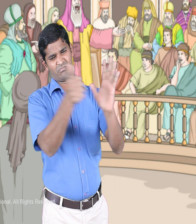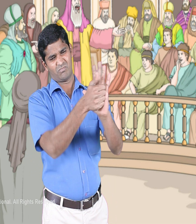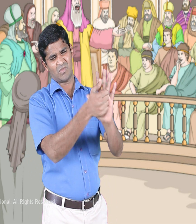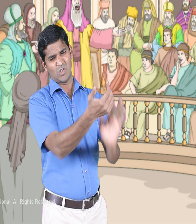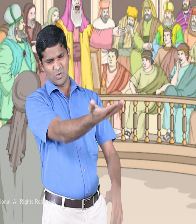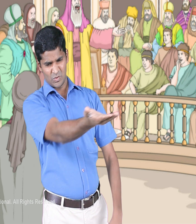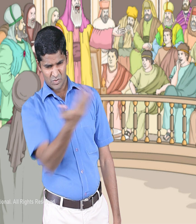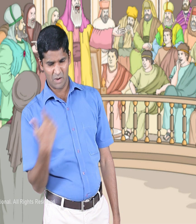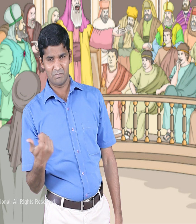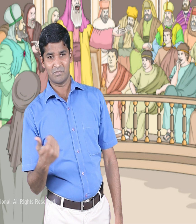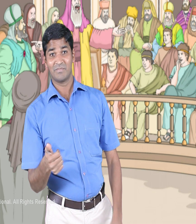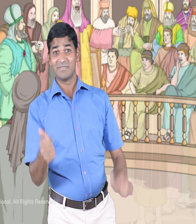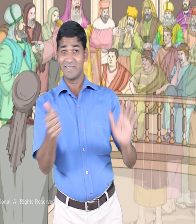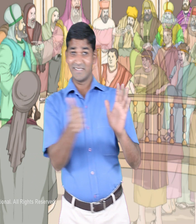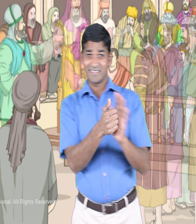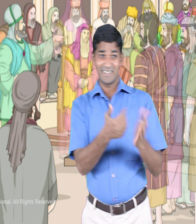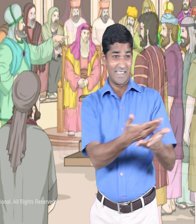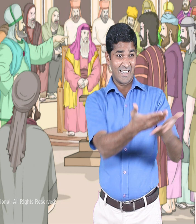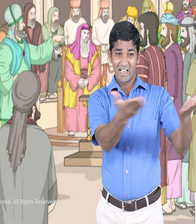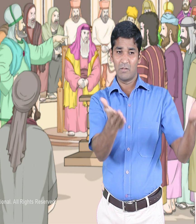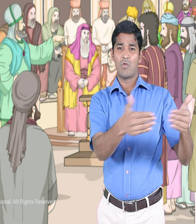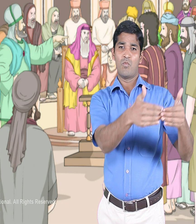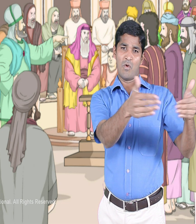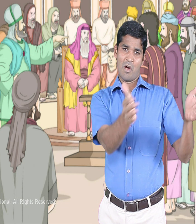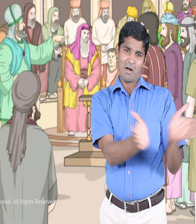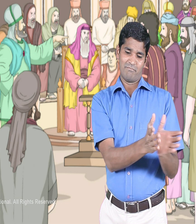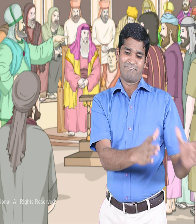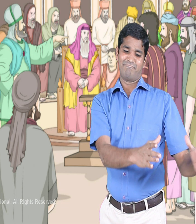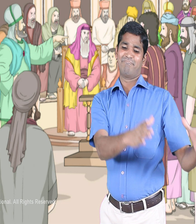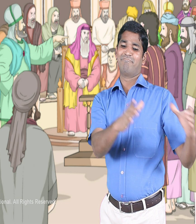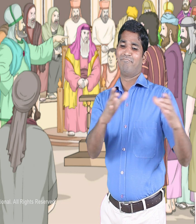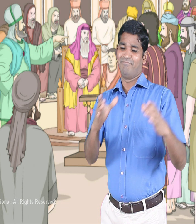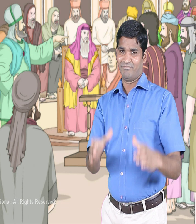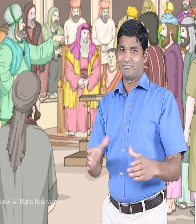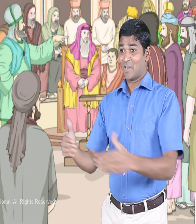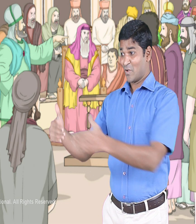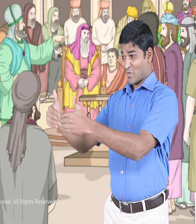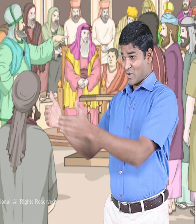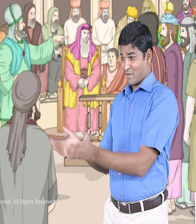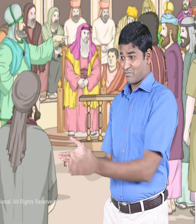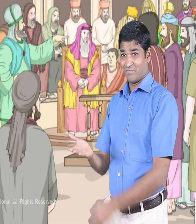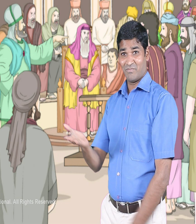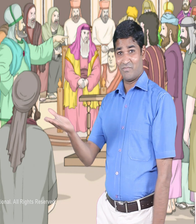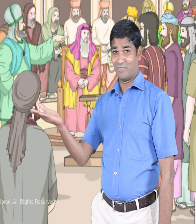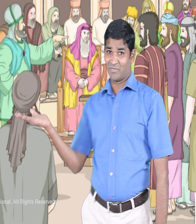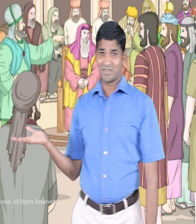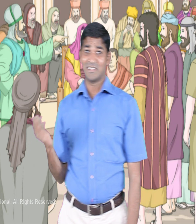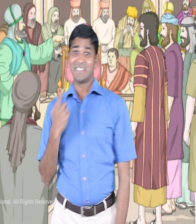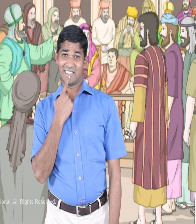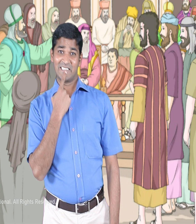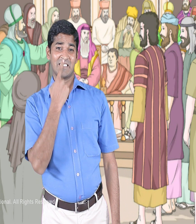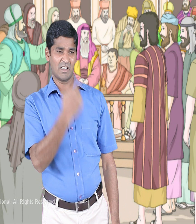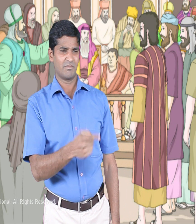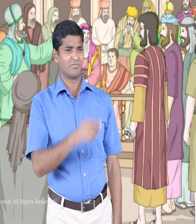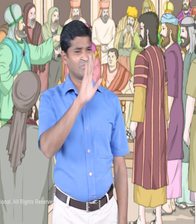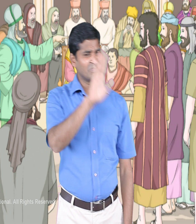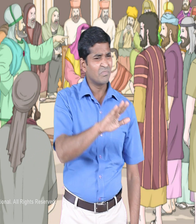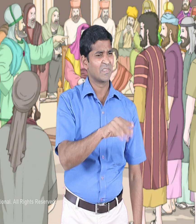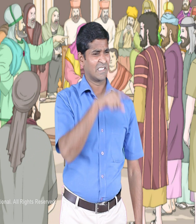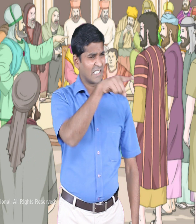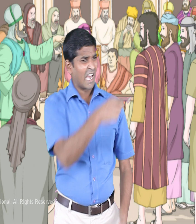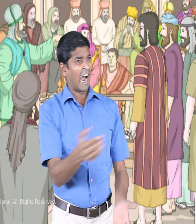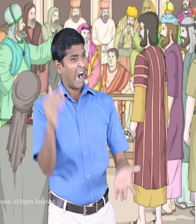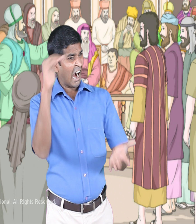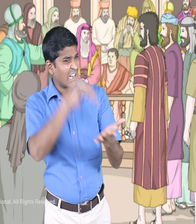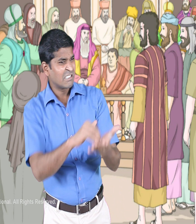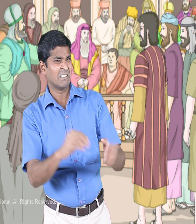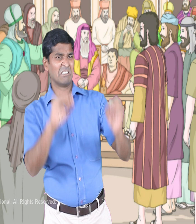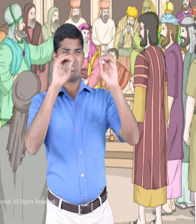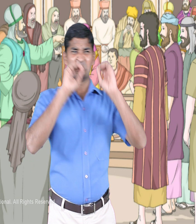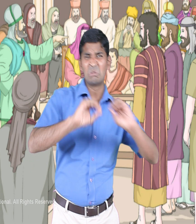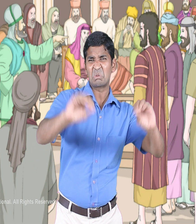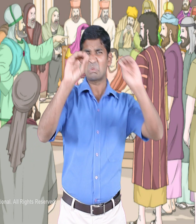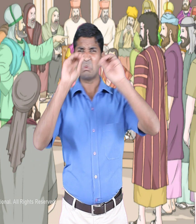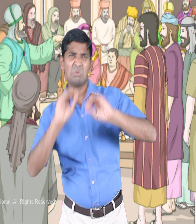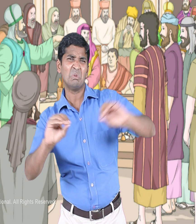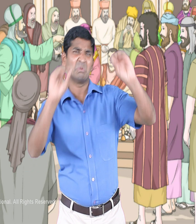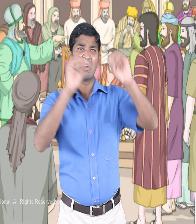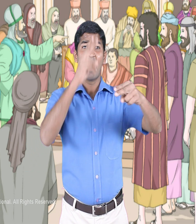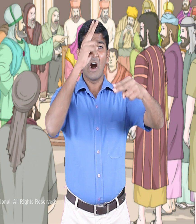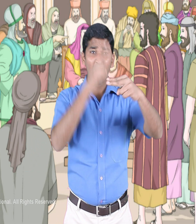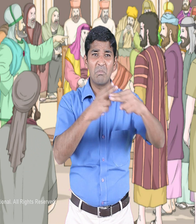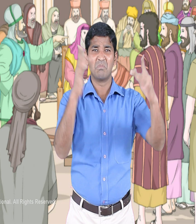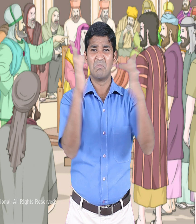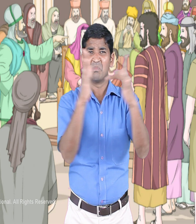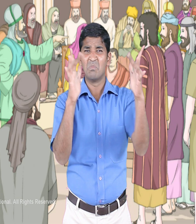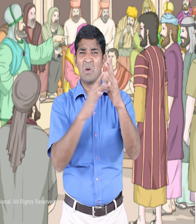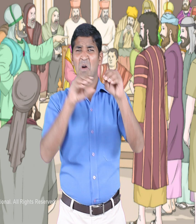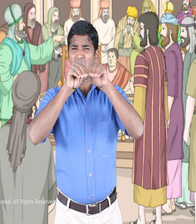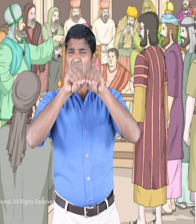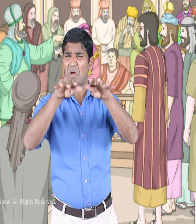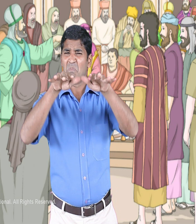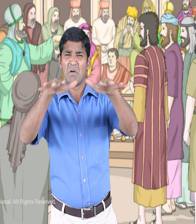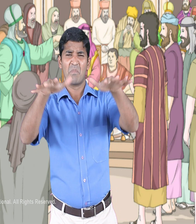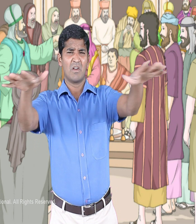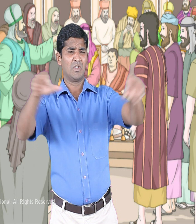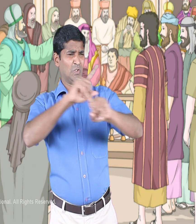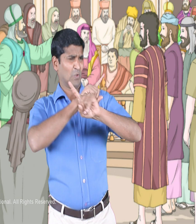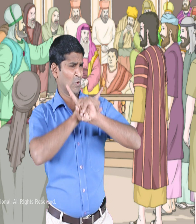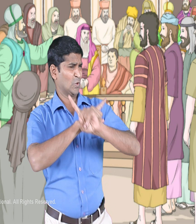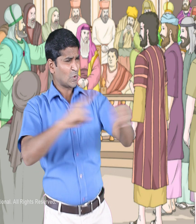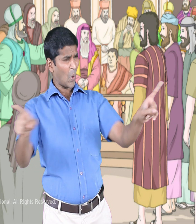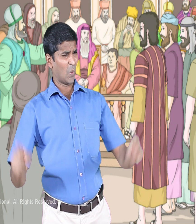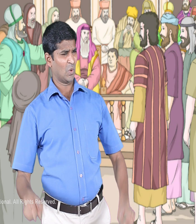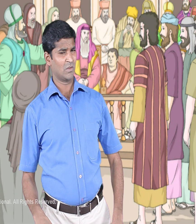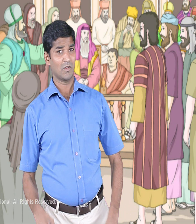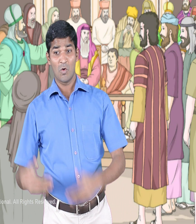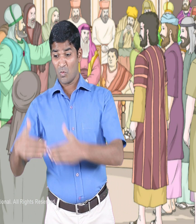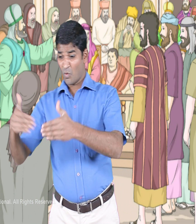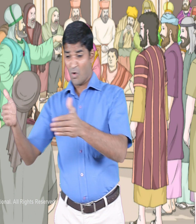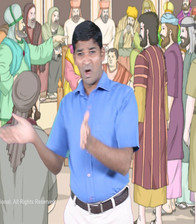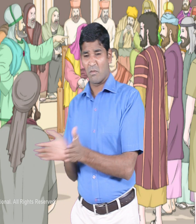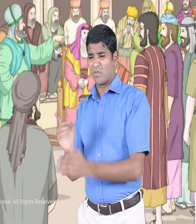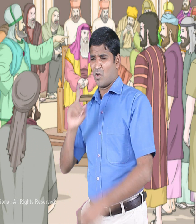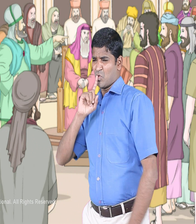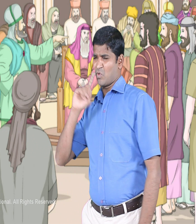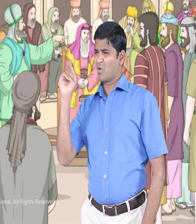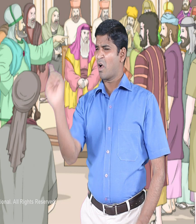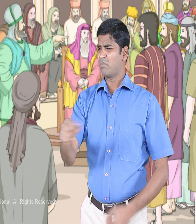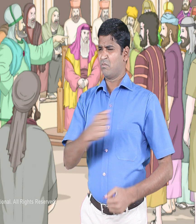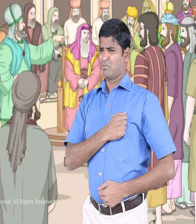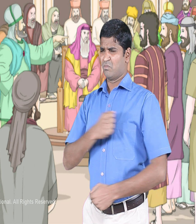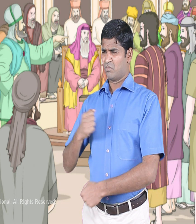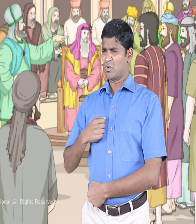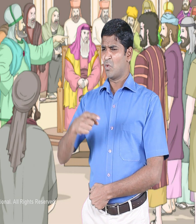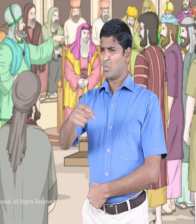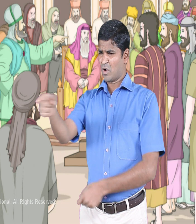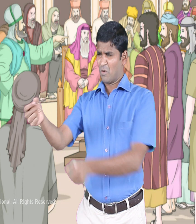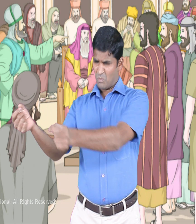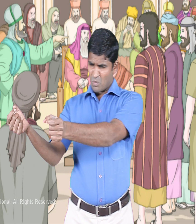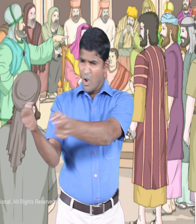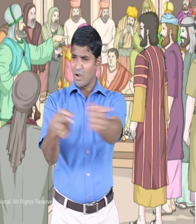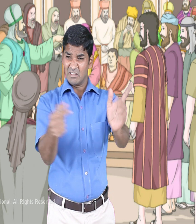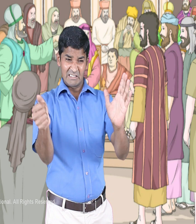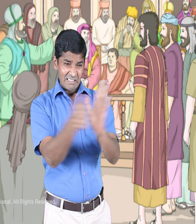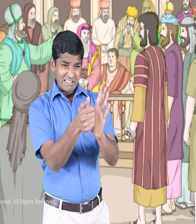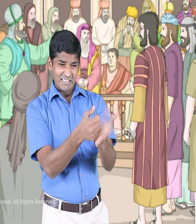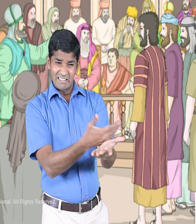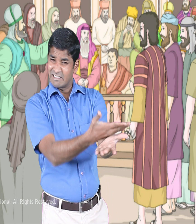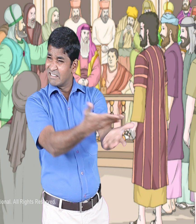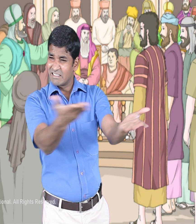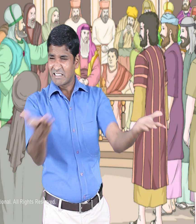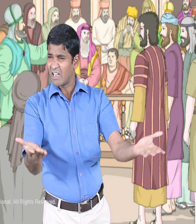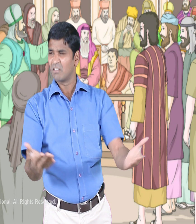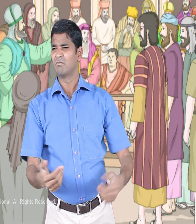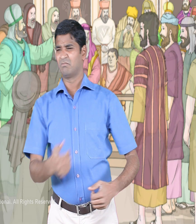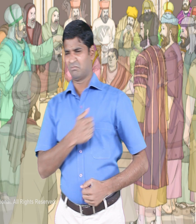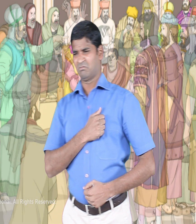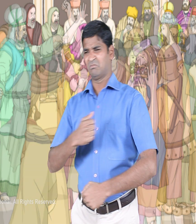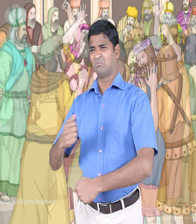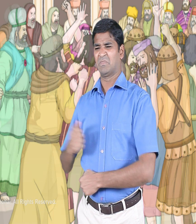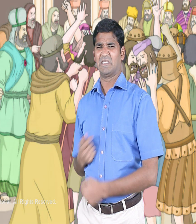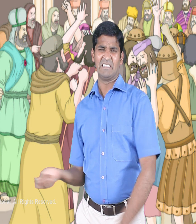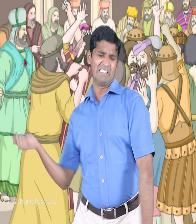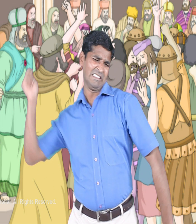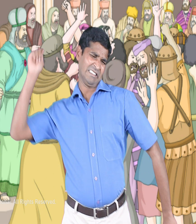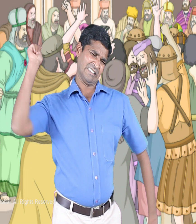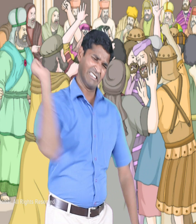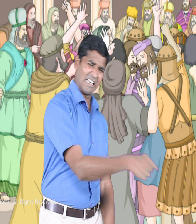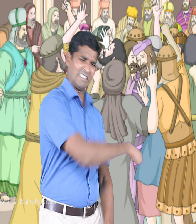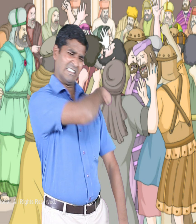You may even find yourselves fighting against God.” At this, they yielded to Gamaliel.